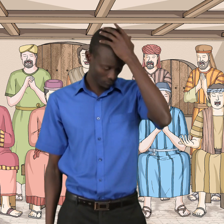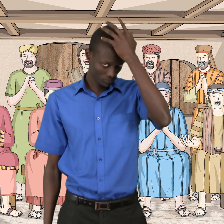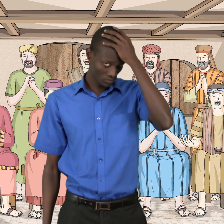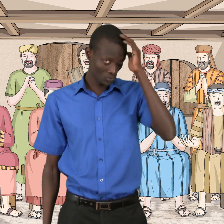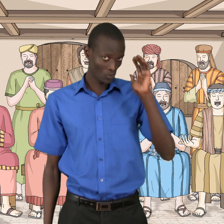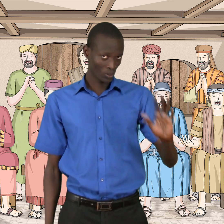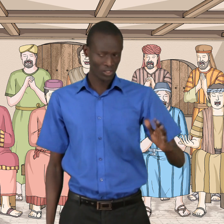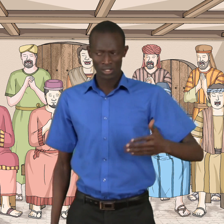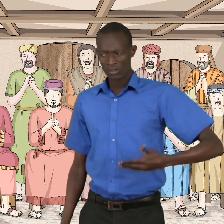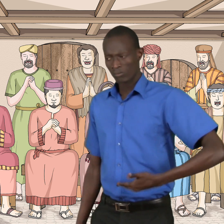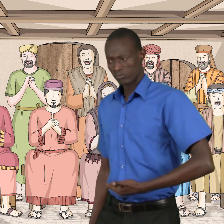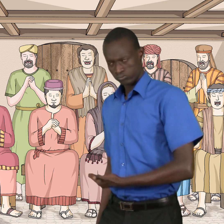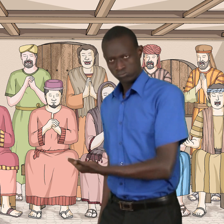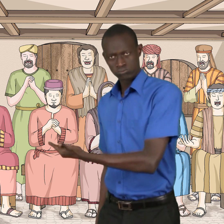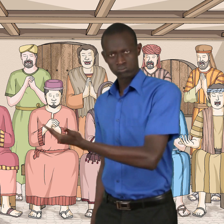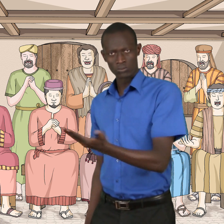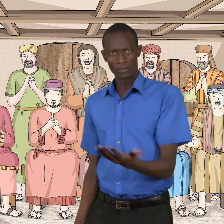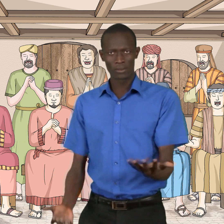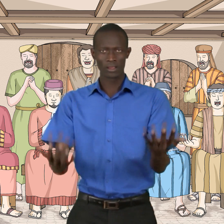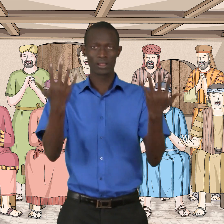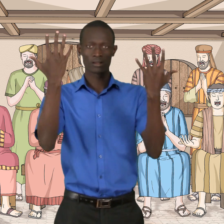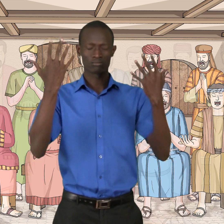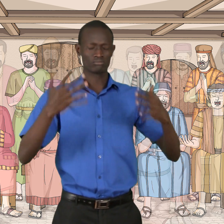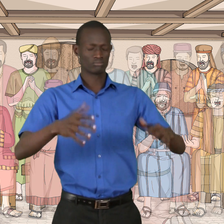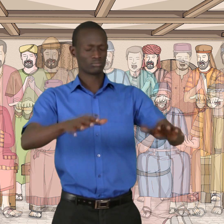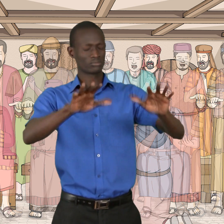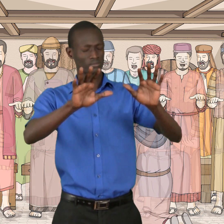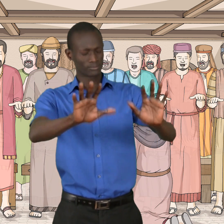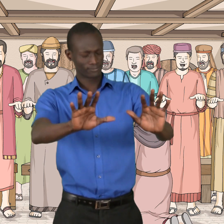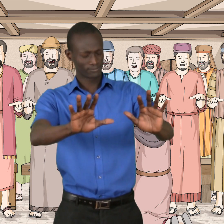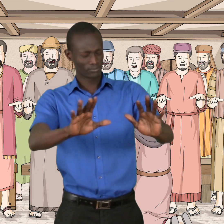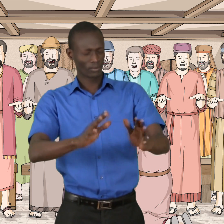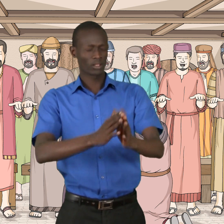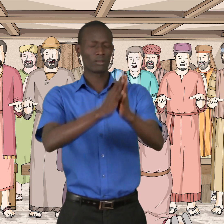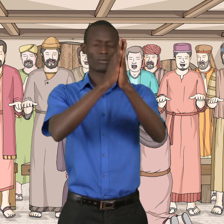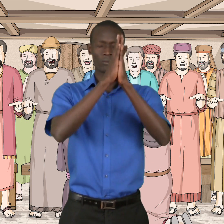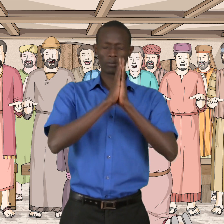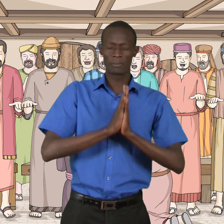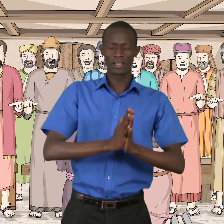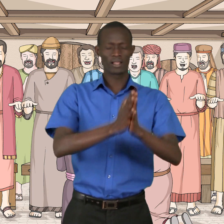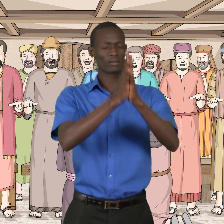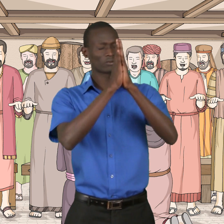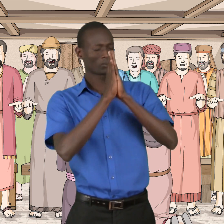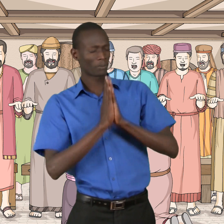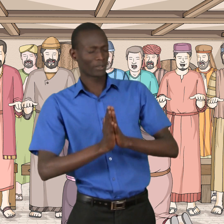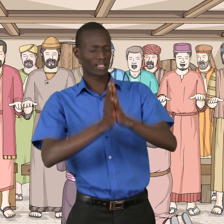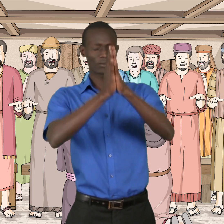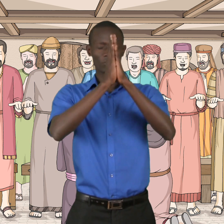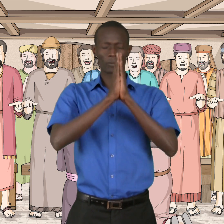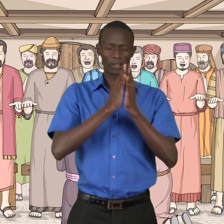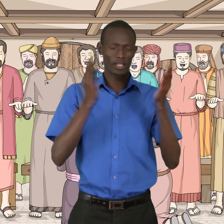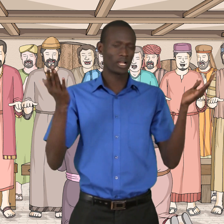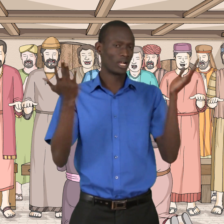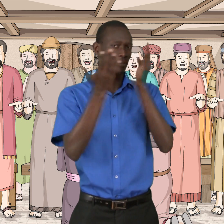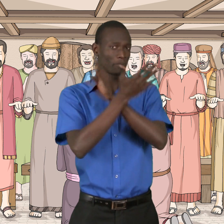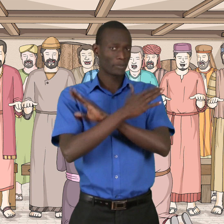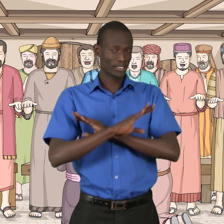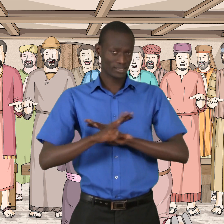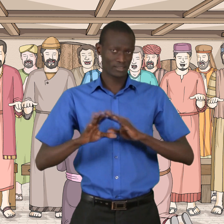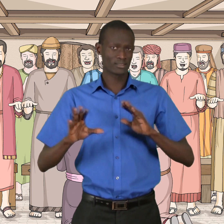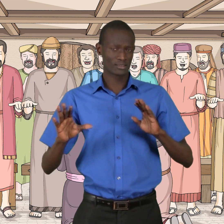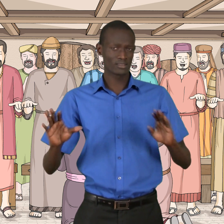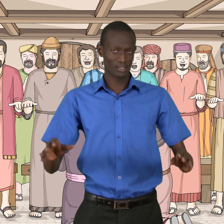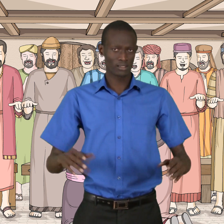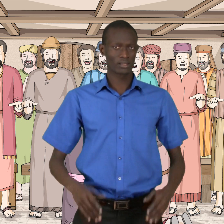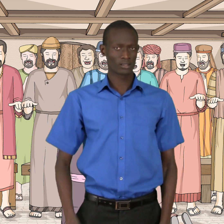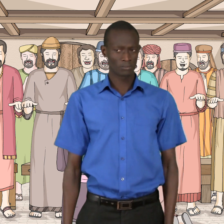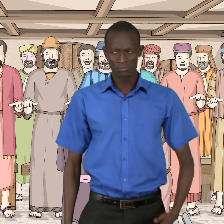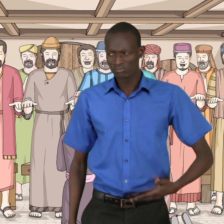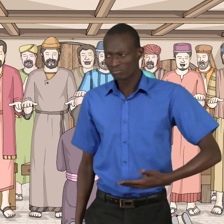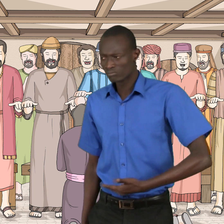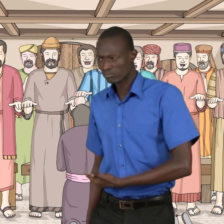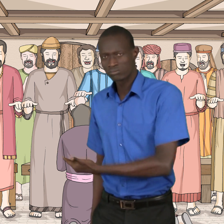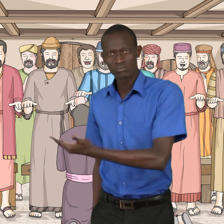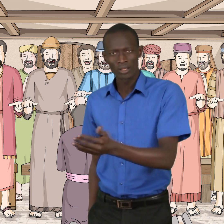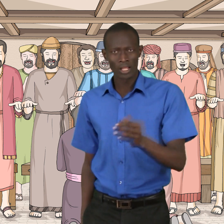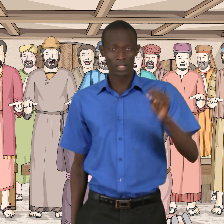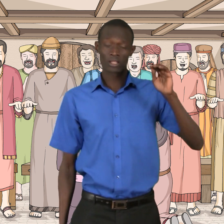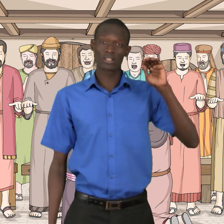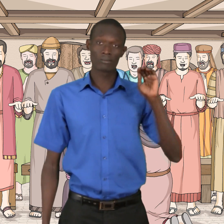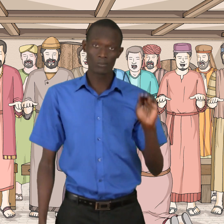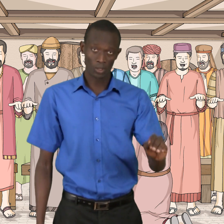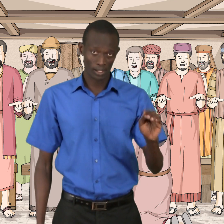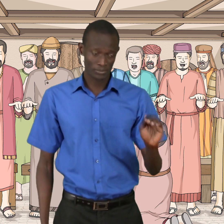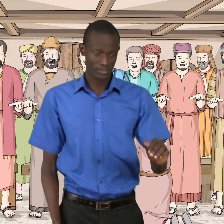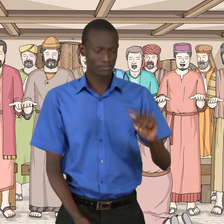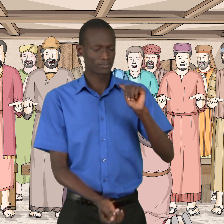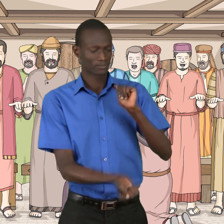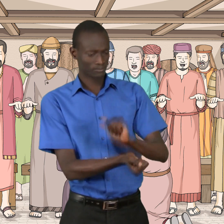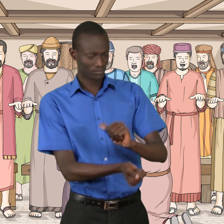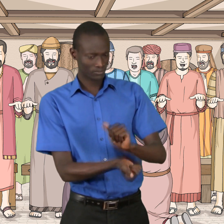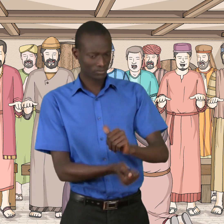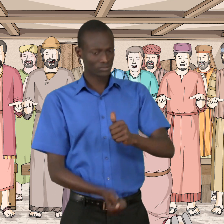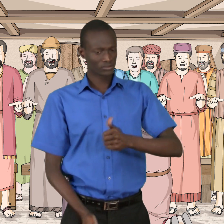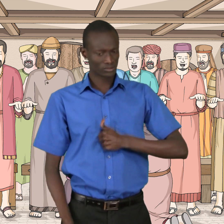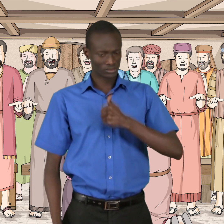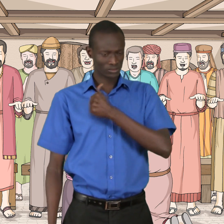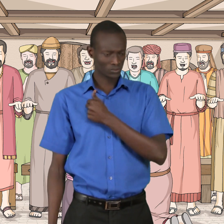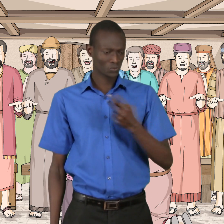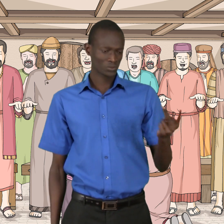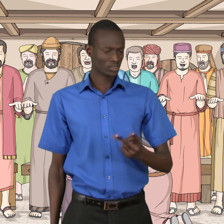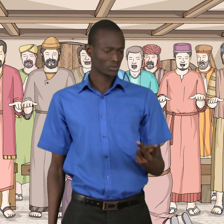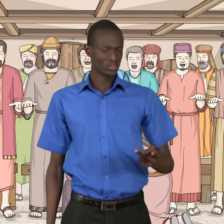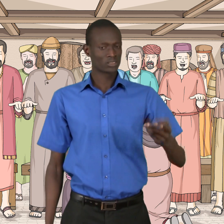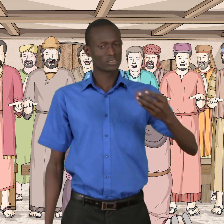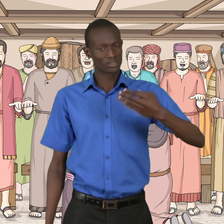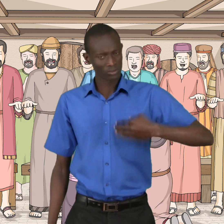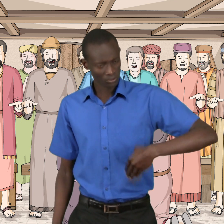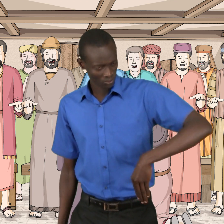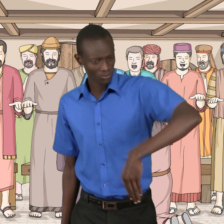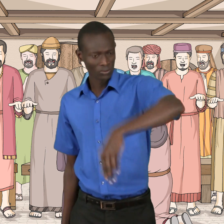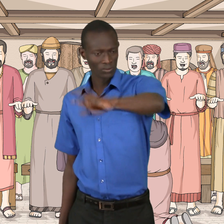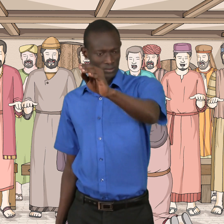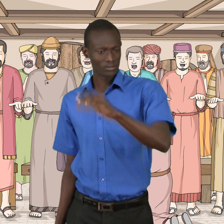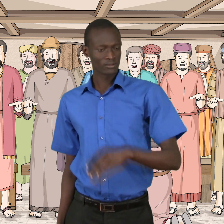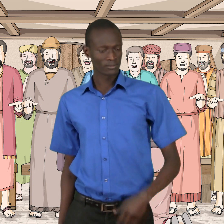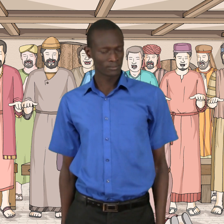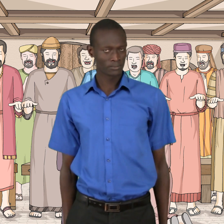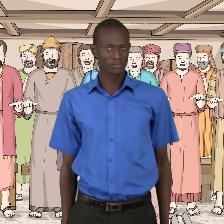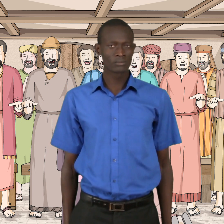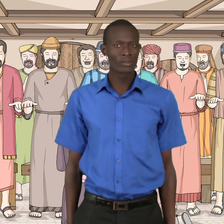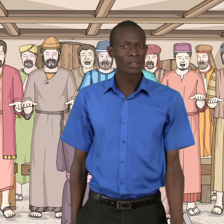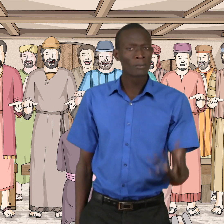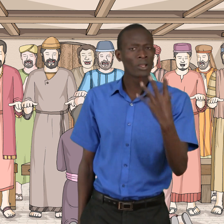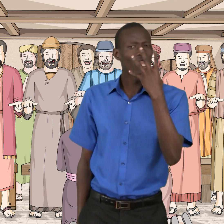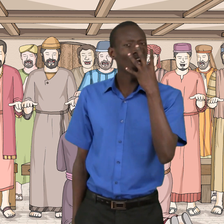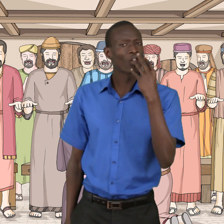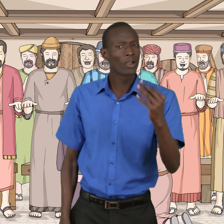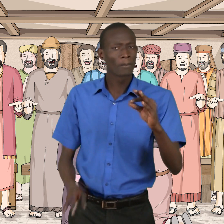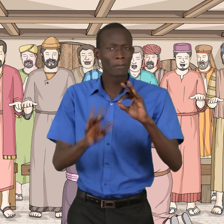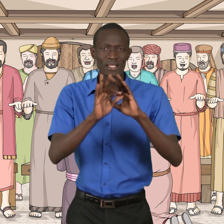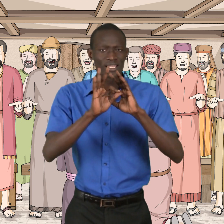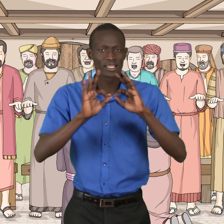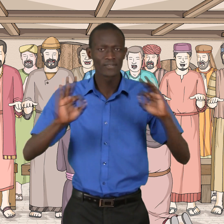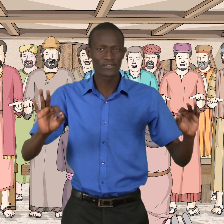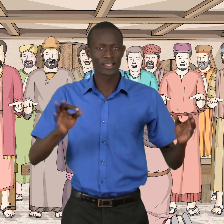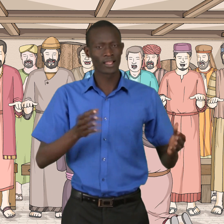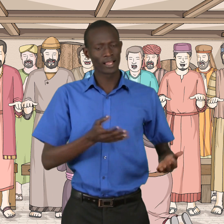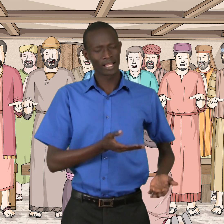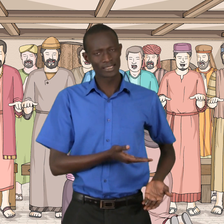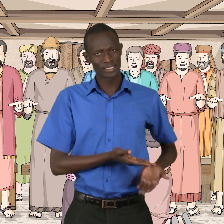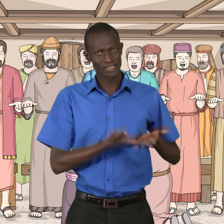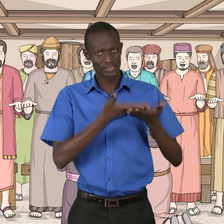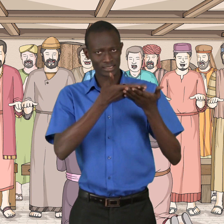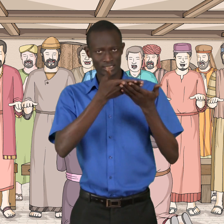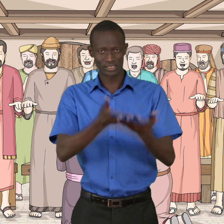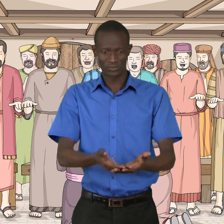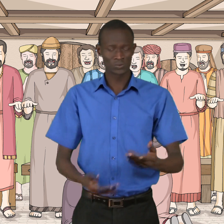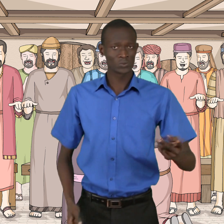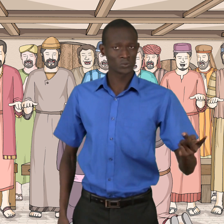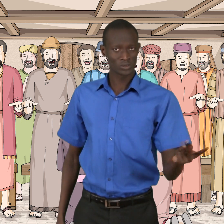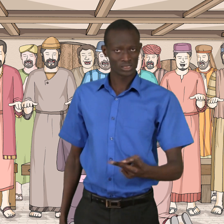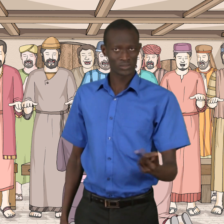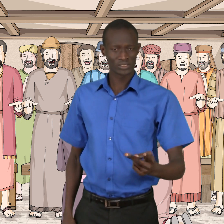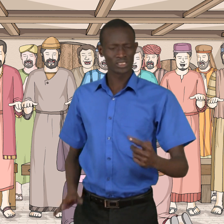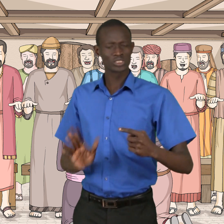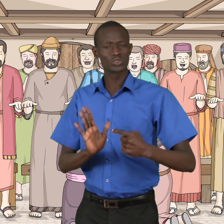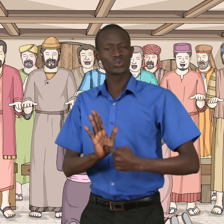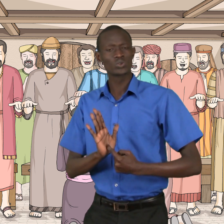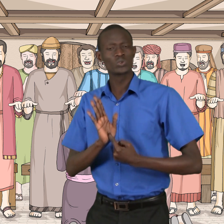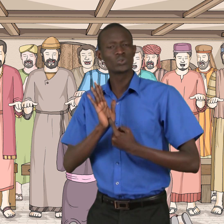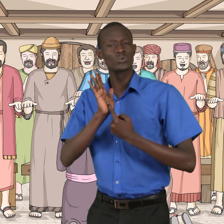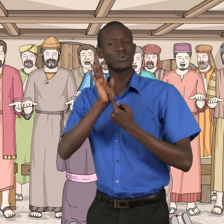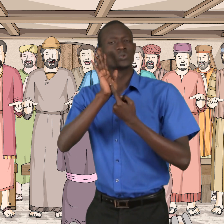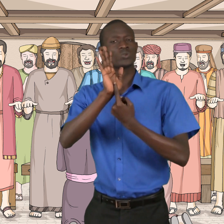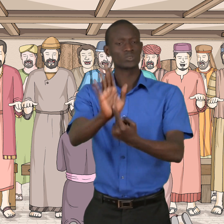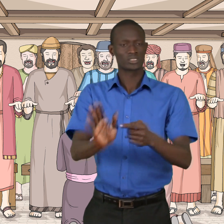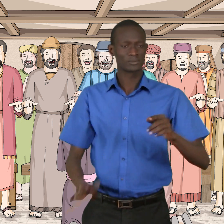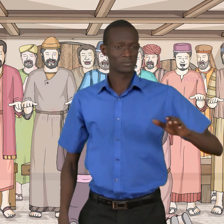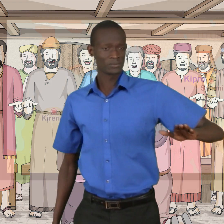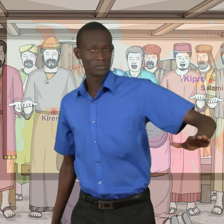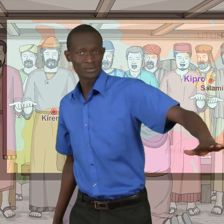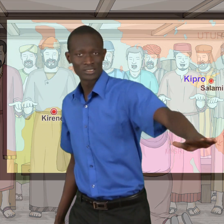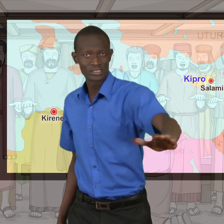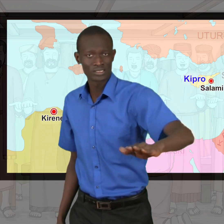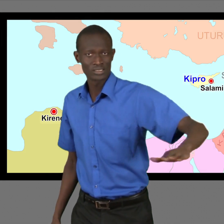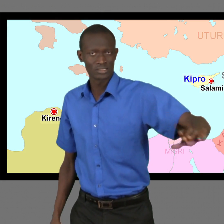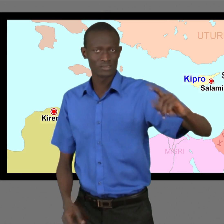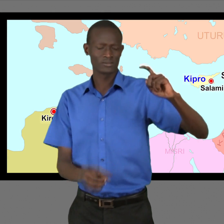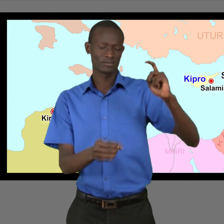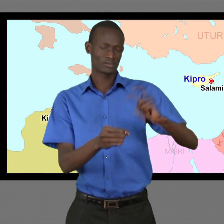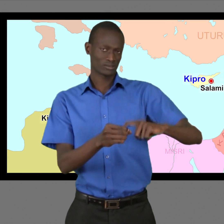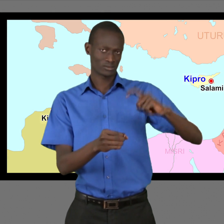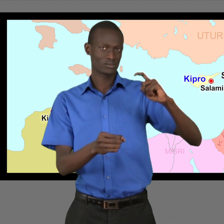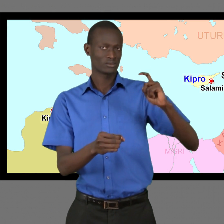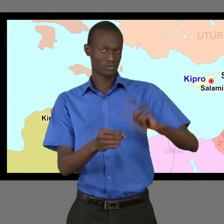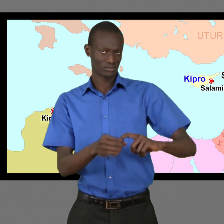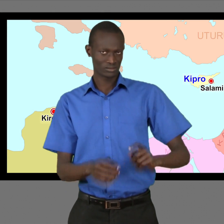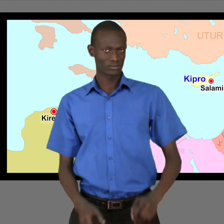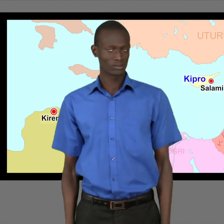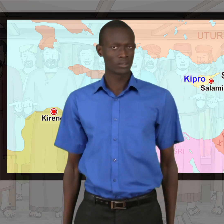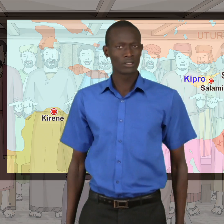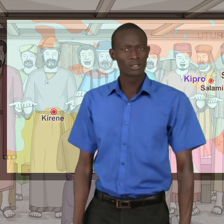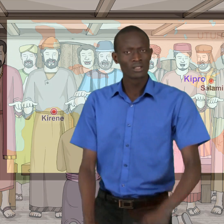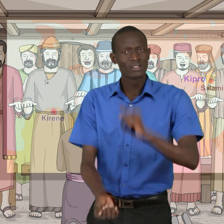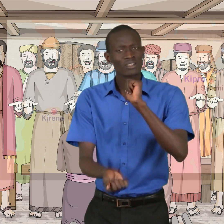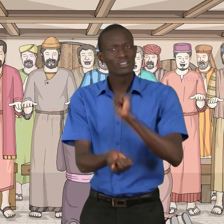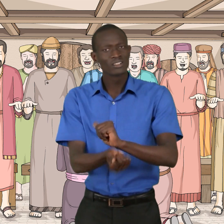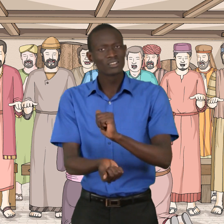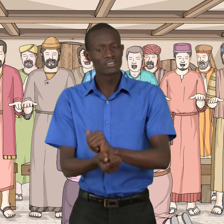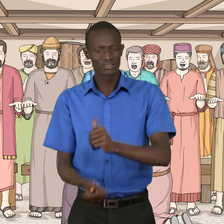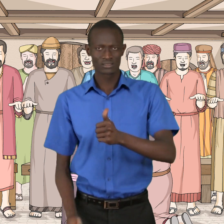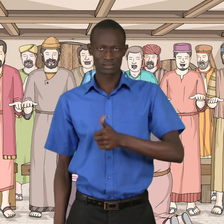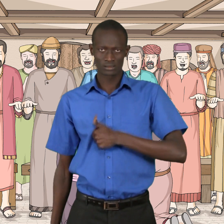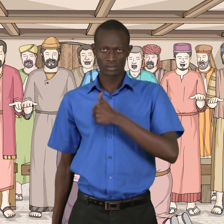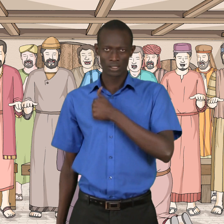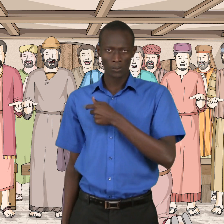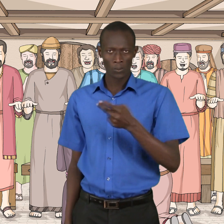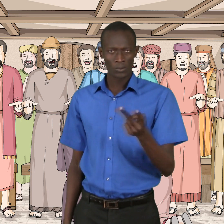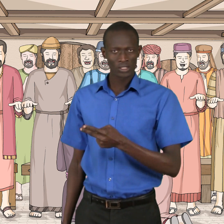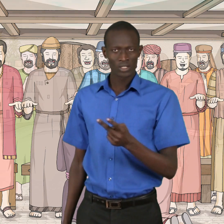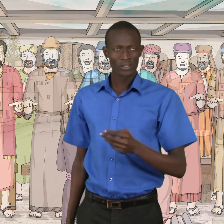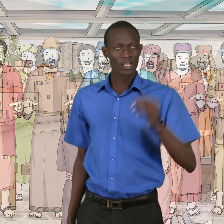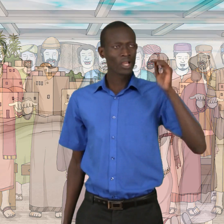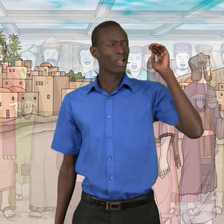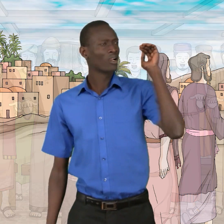And after they had fasted and prayed, they laid their hands on them and sent them off.